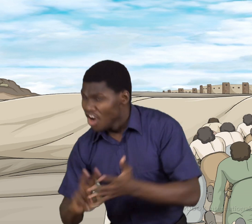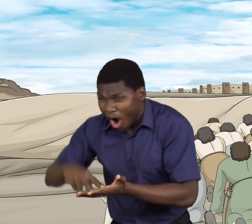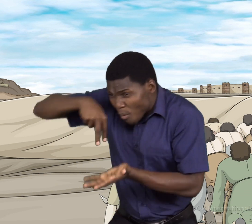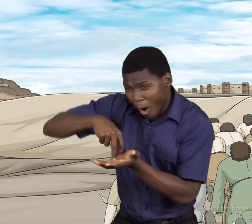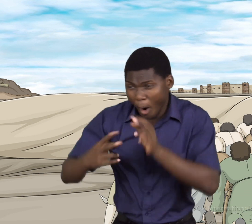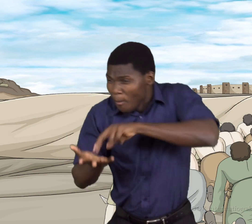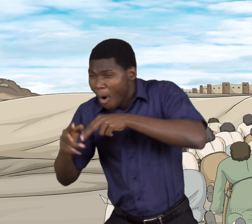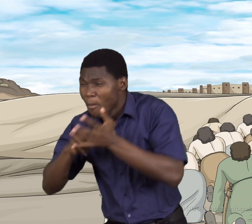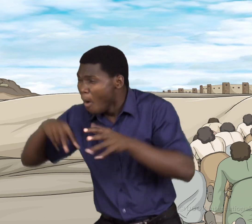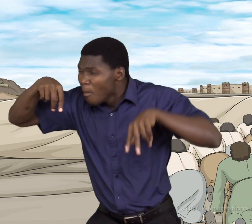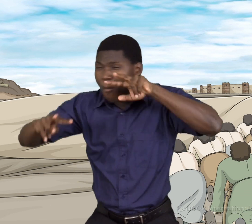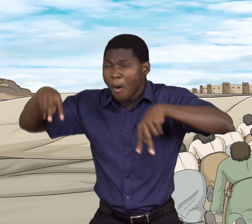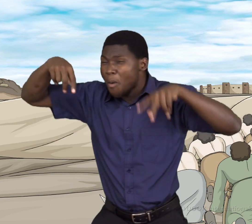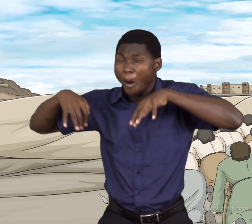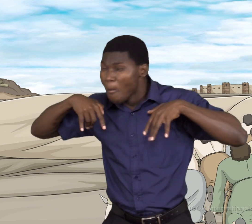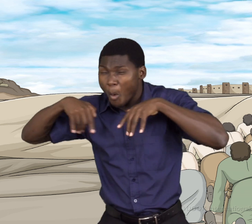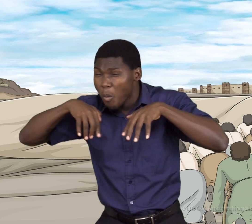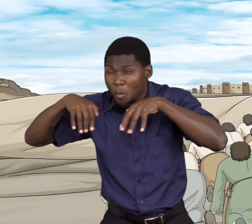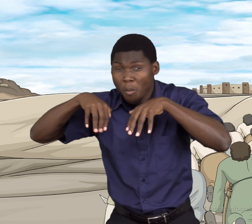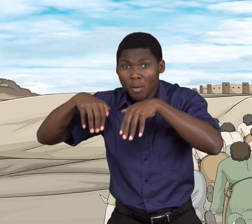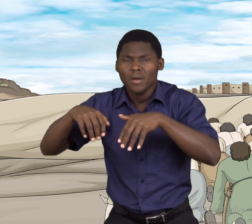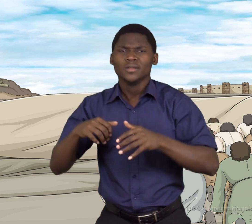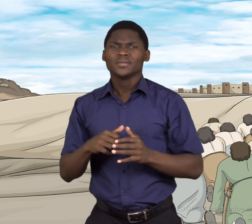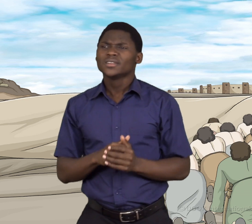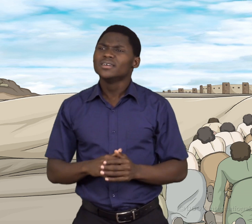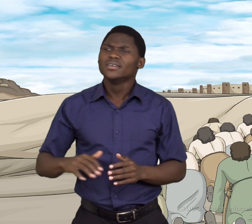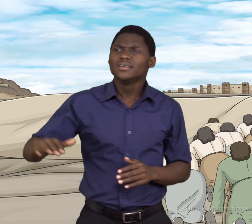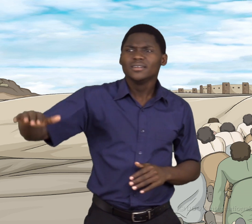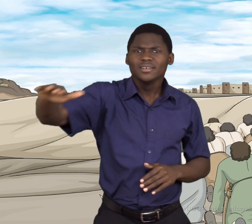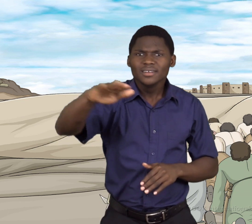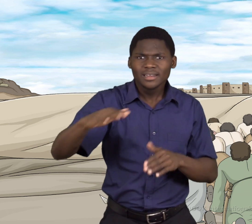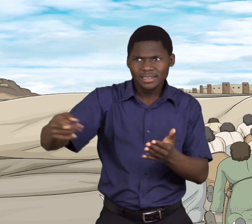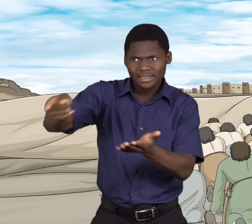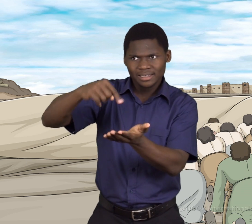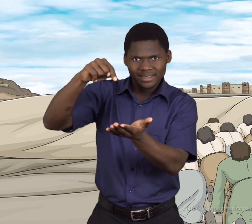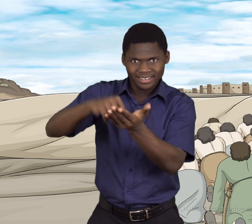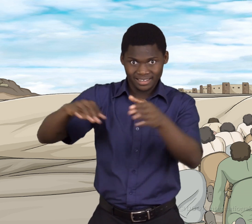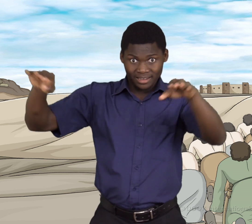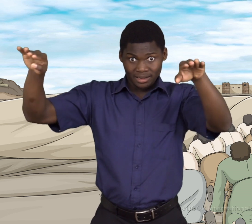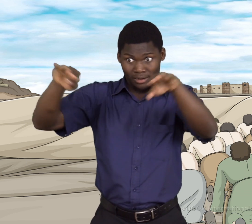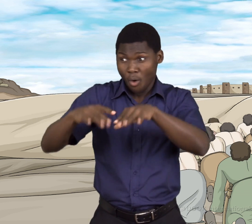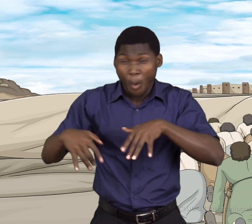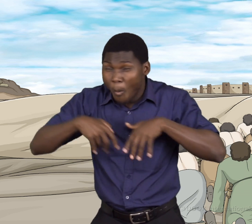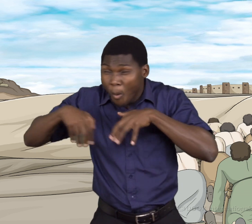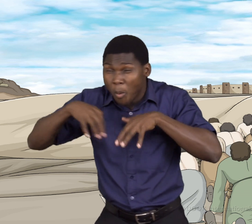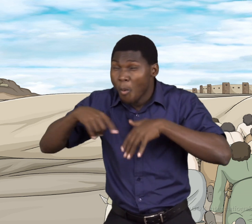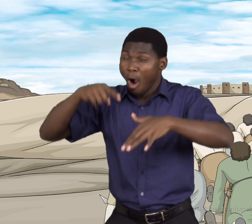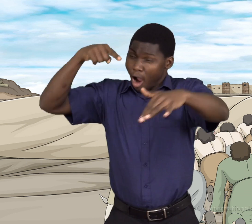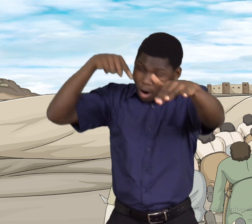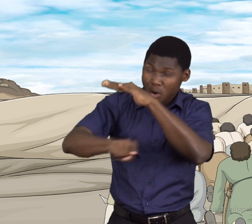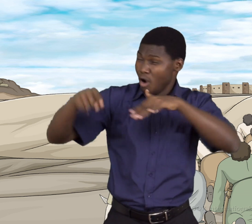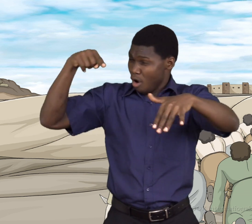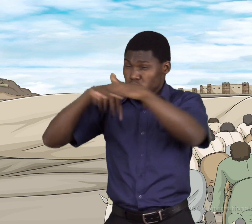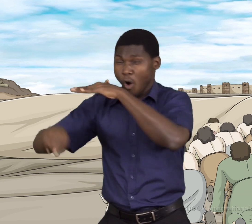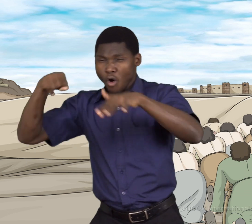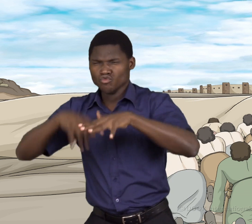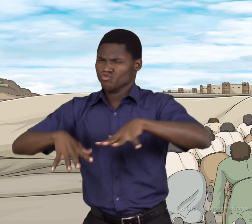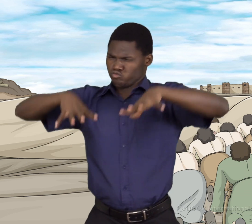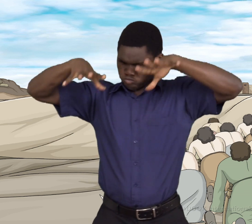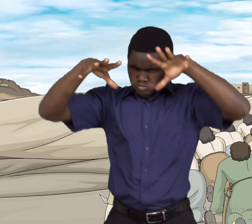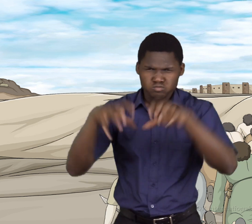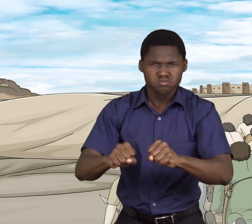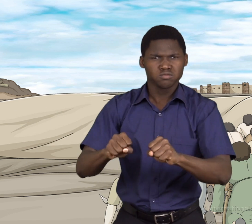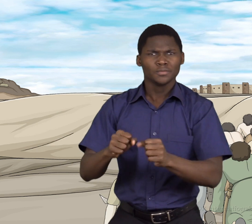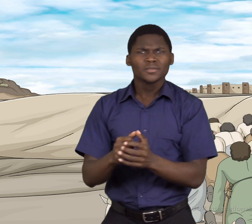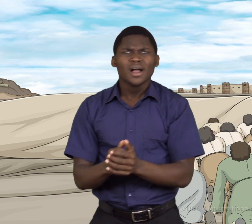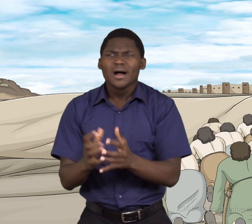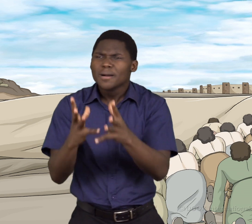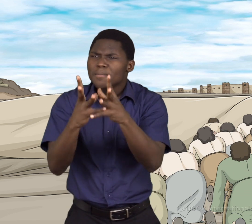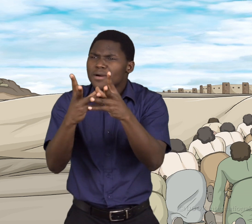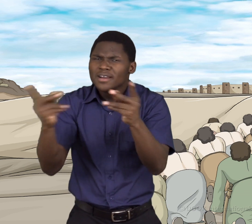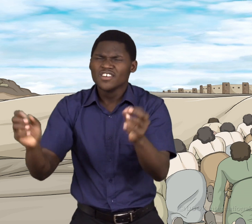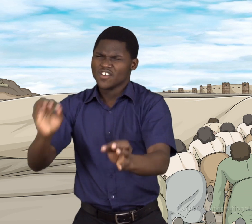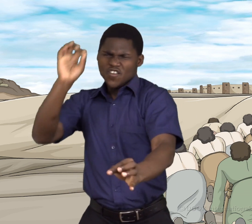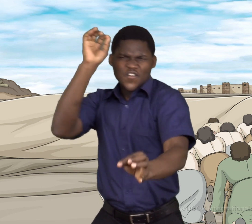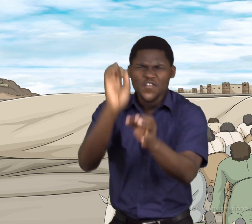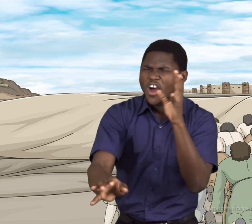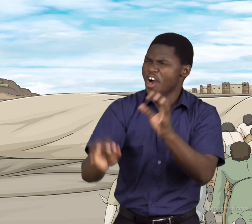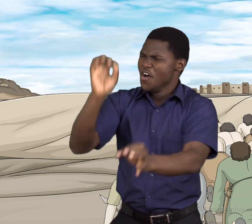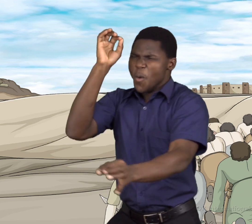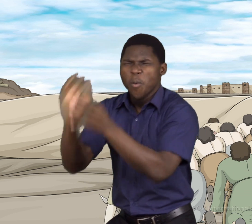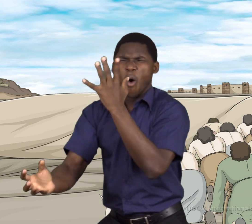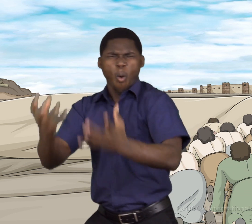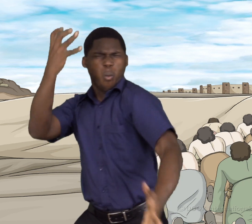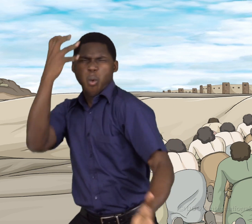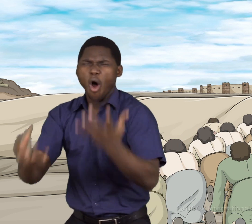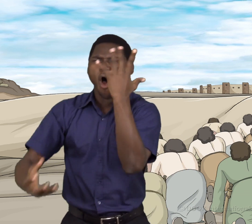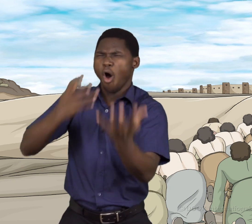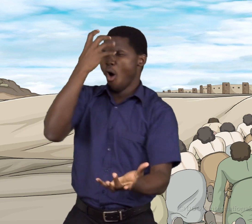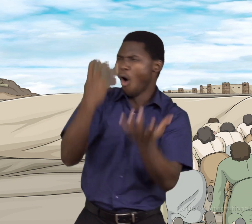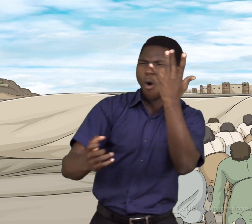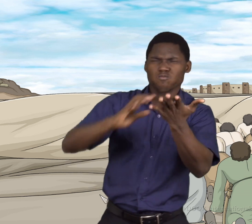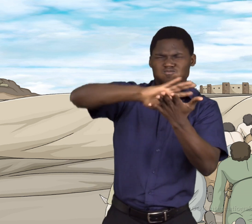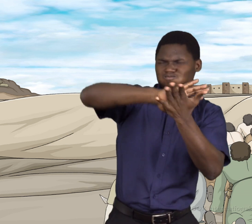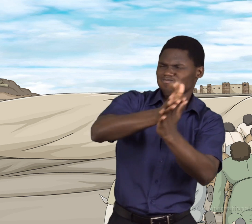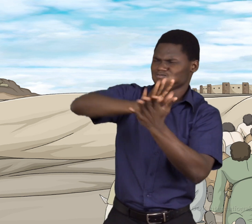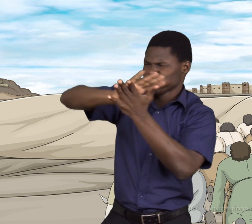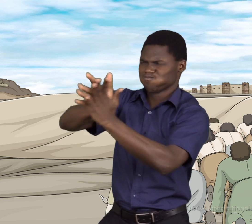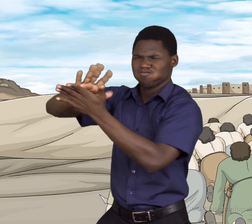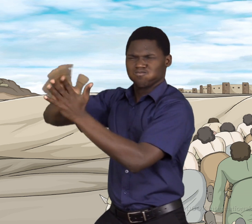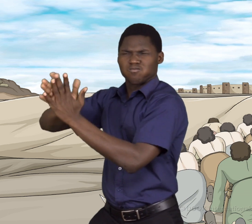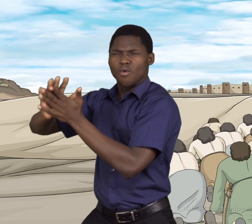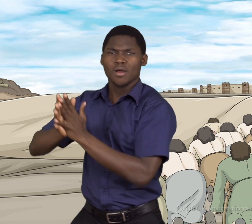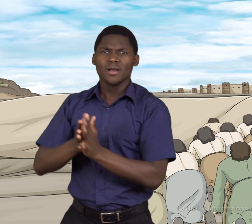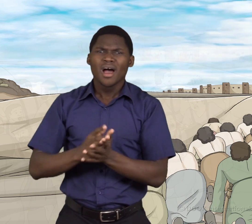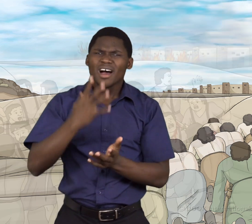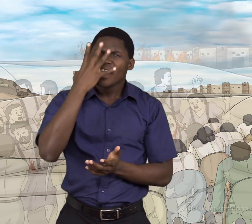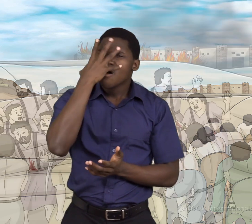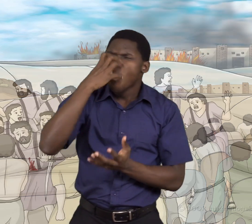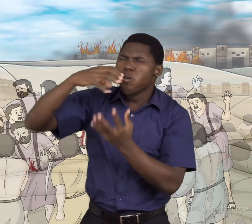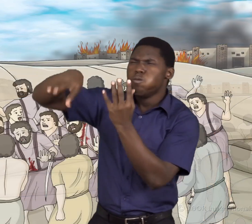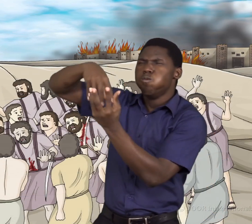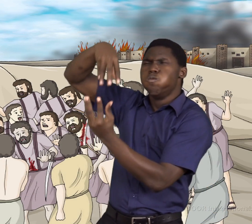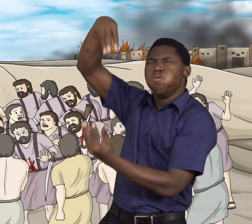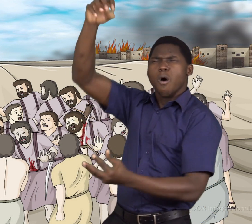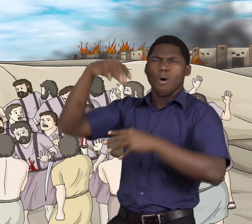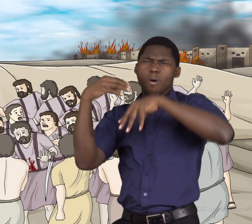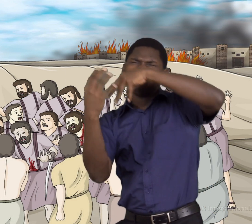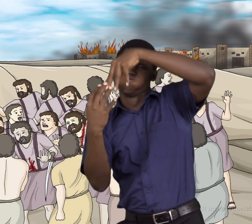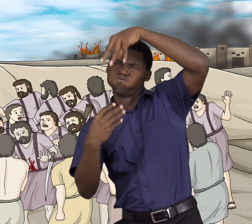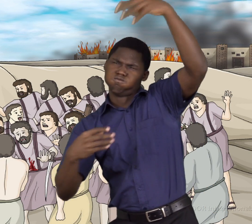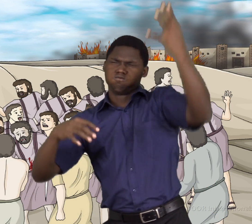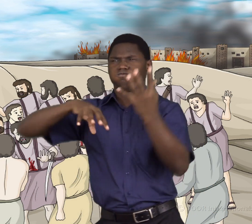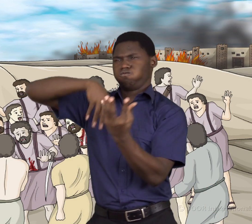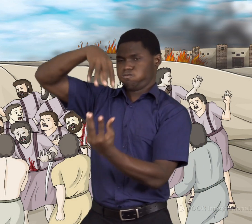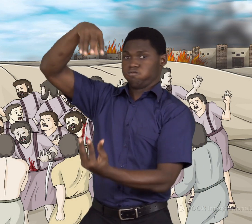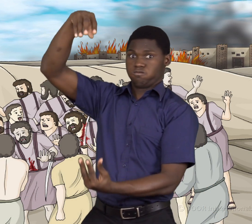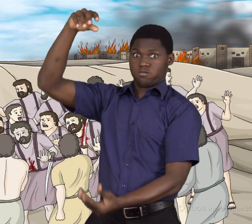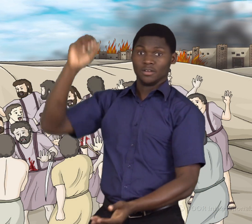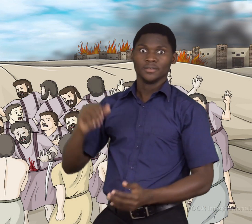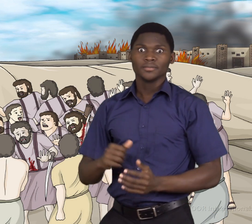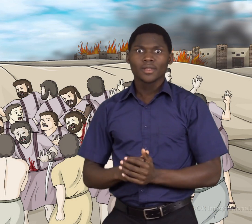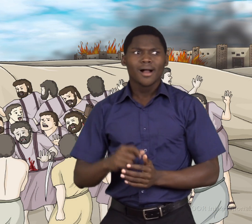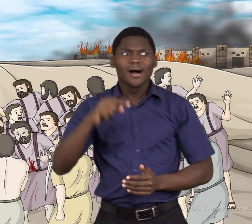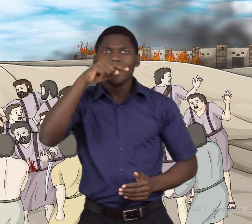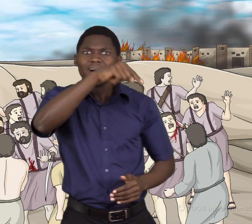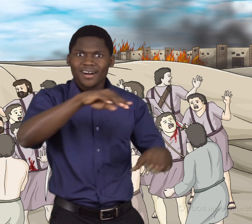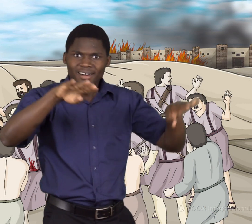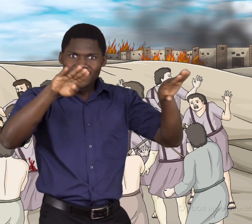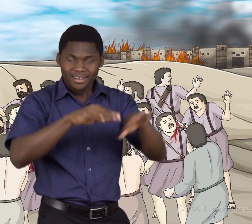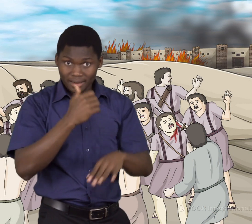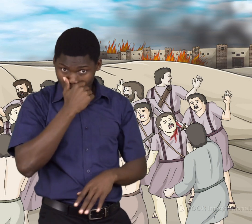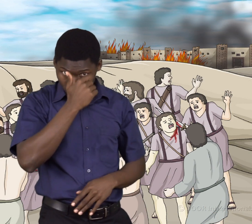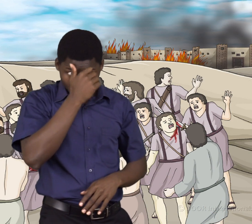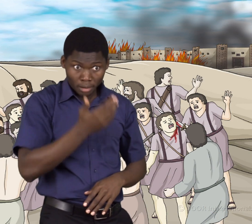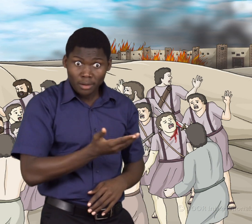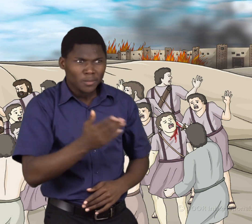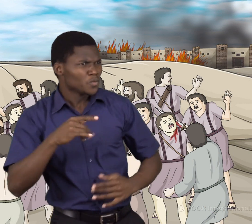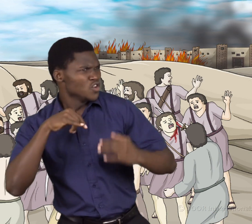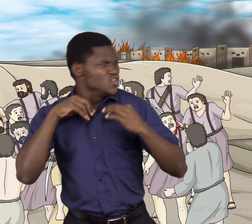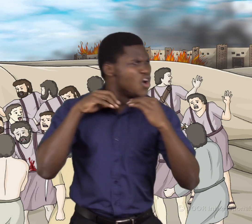They rushed forward, entered the city, captured it, and immediately set it on fire.